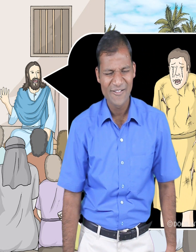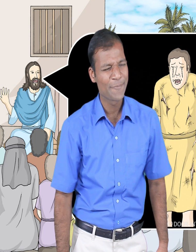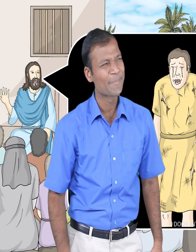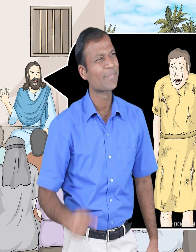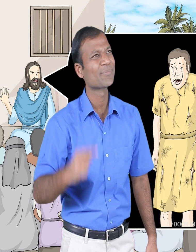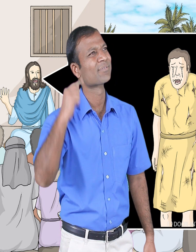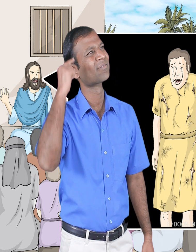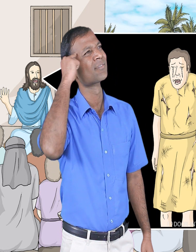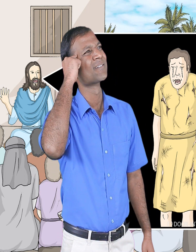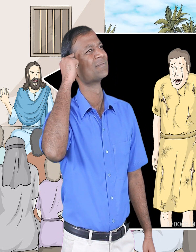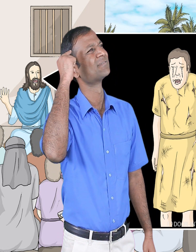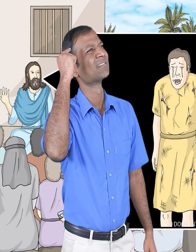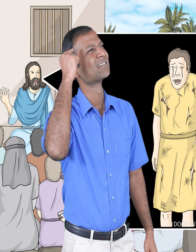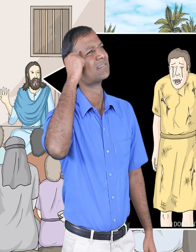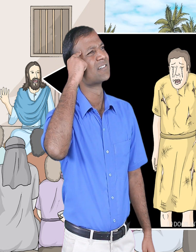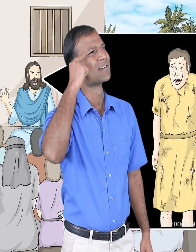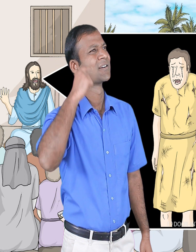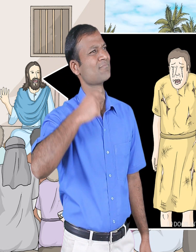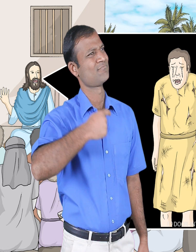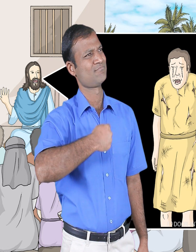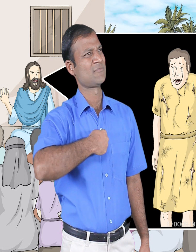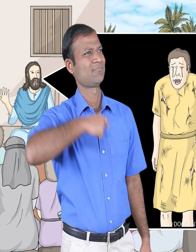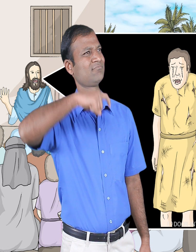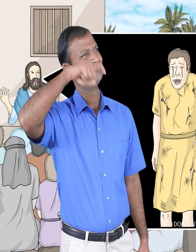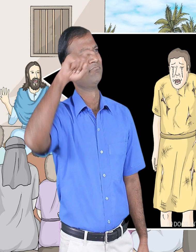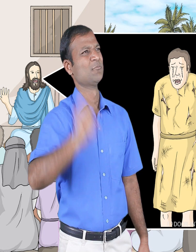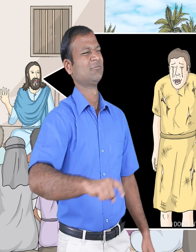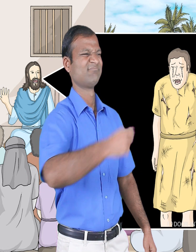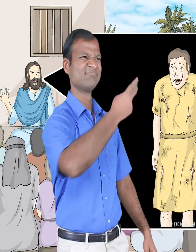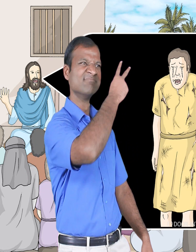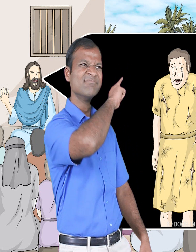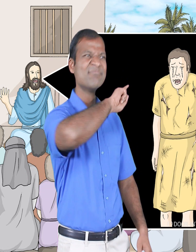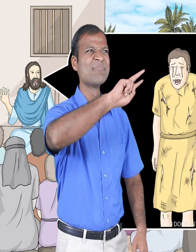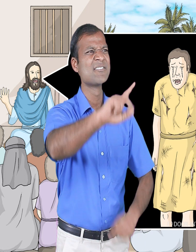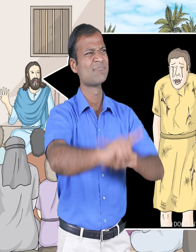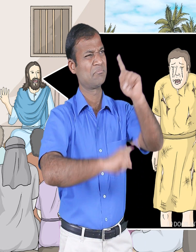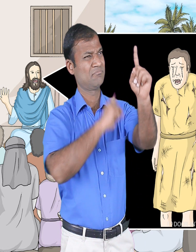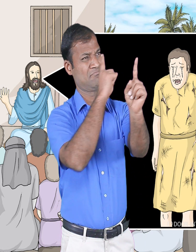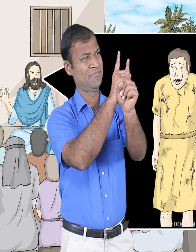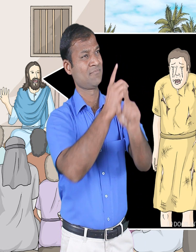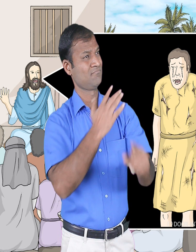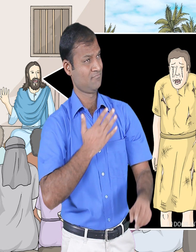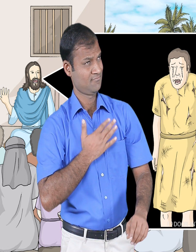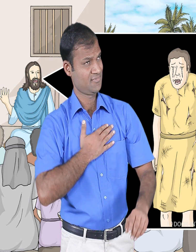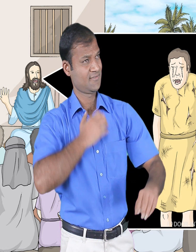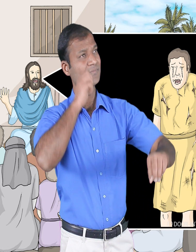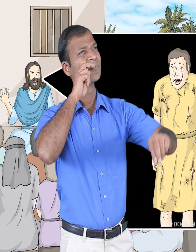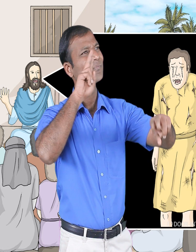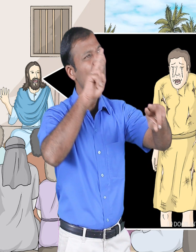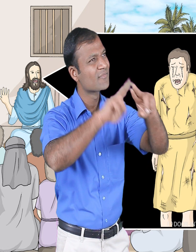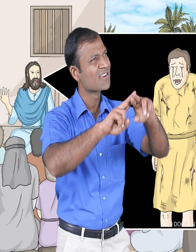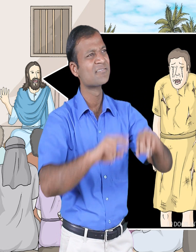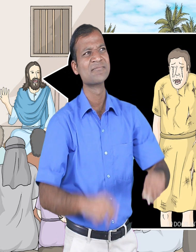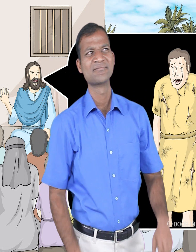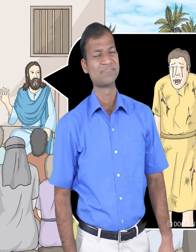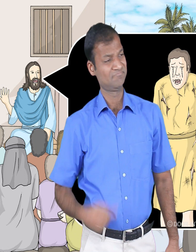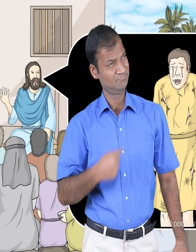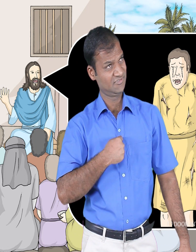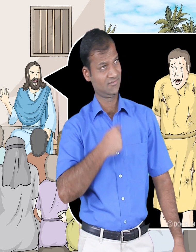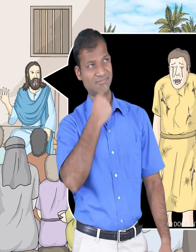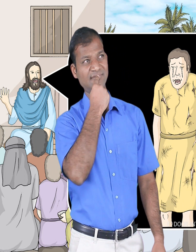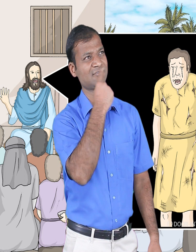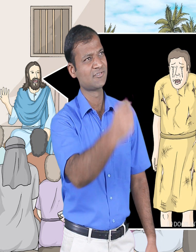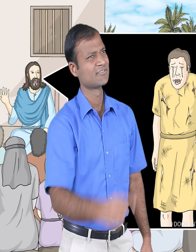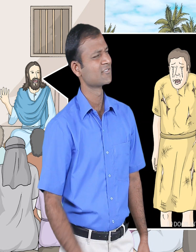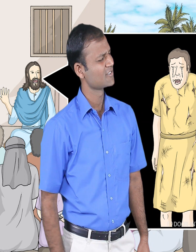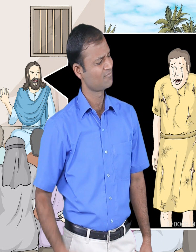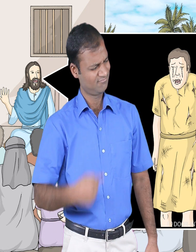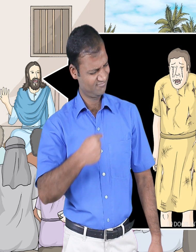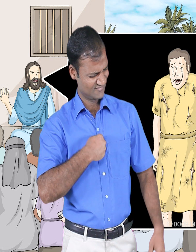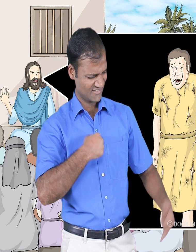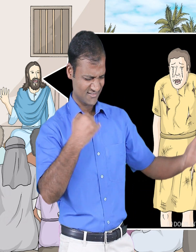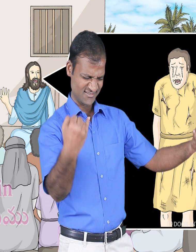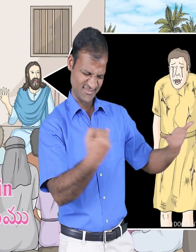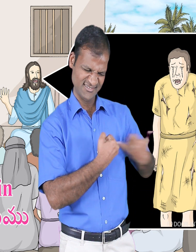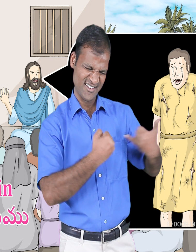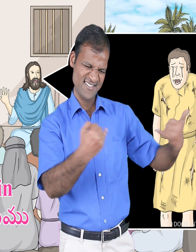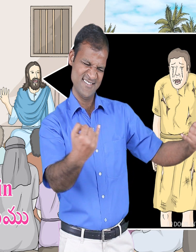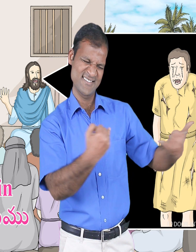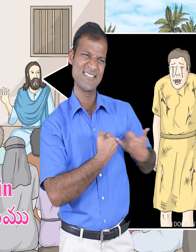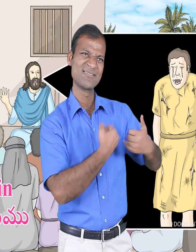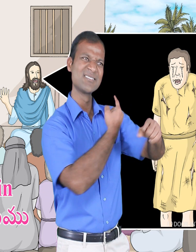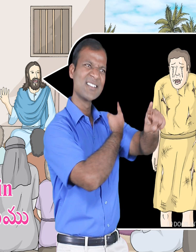But here I am, starving to death!